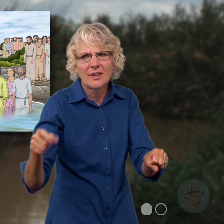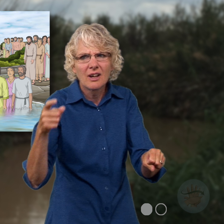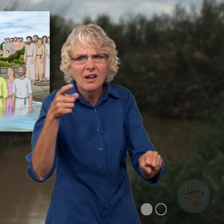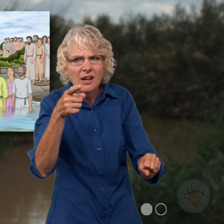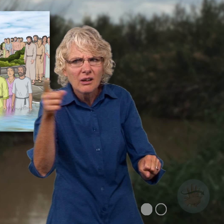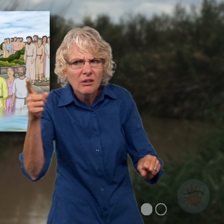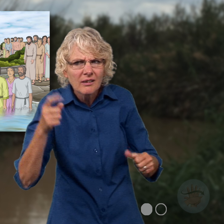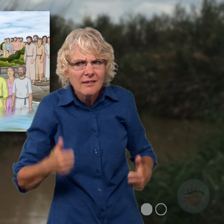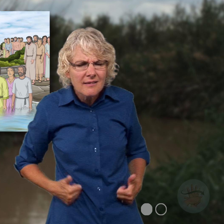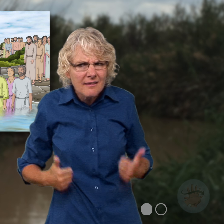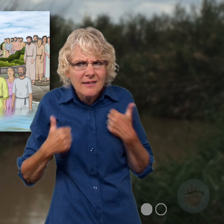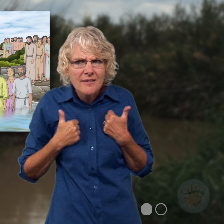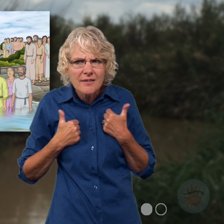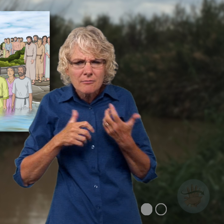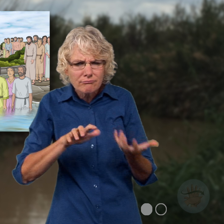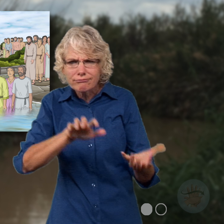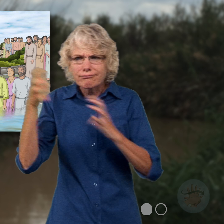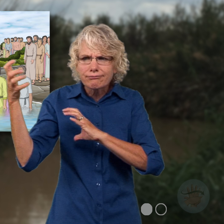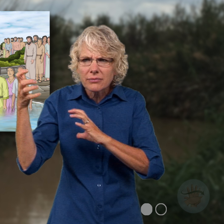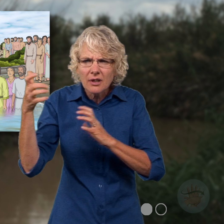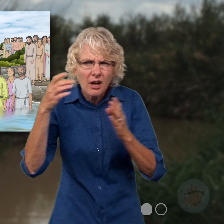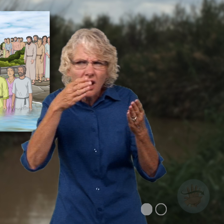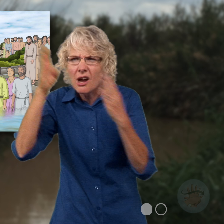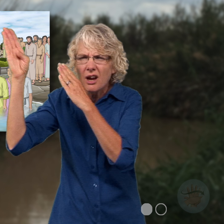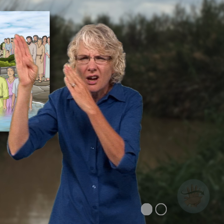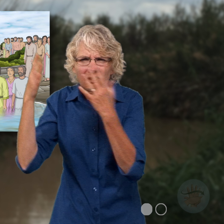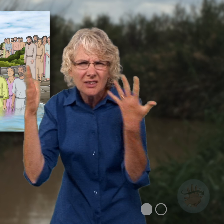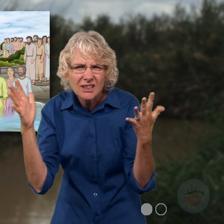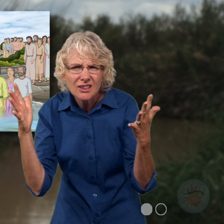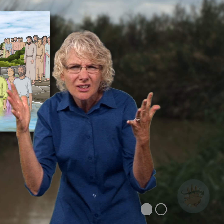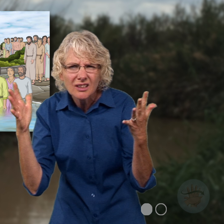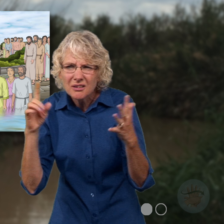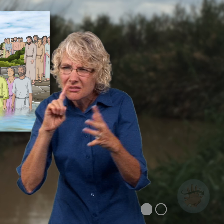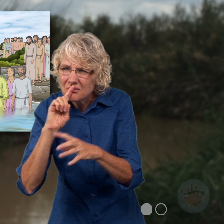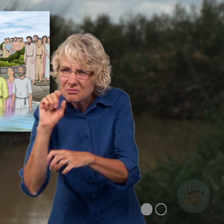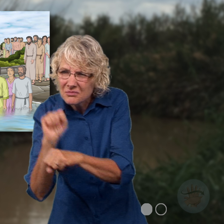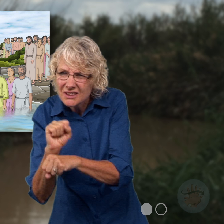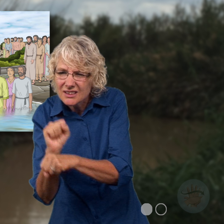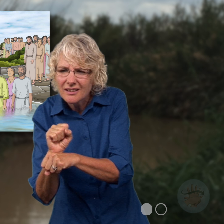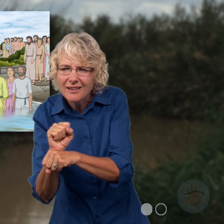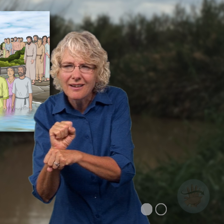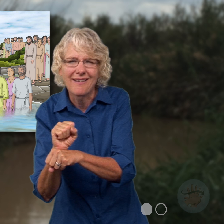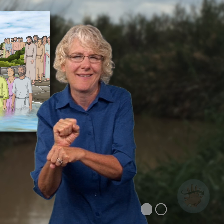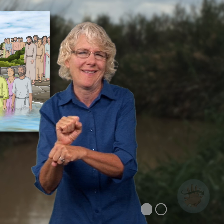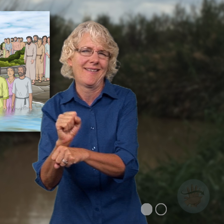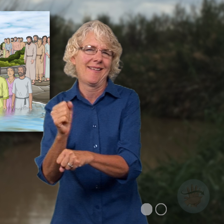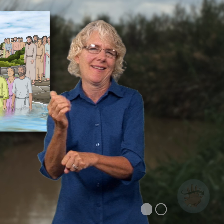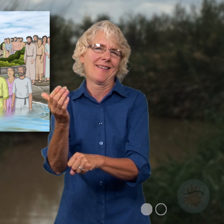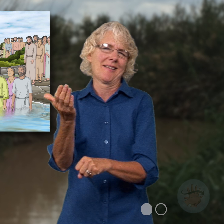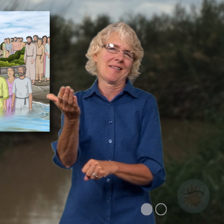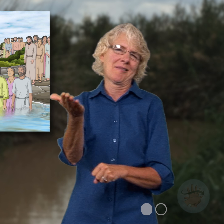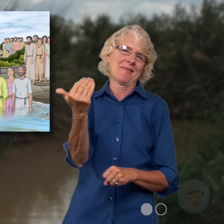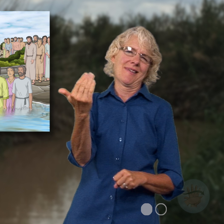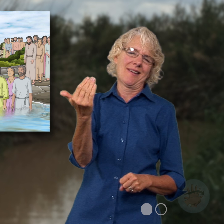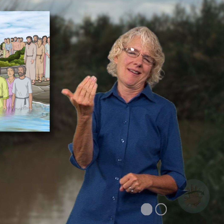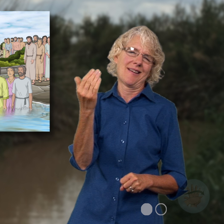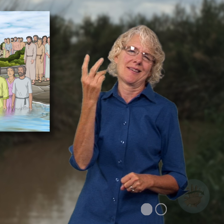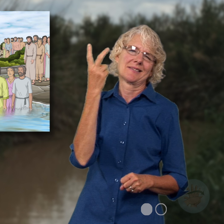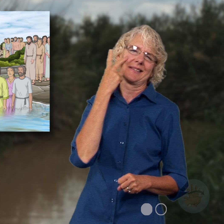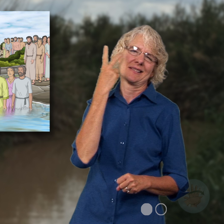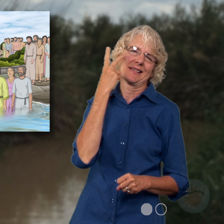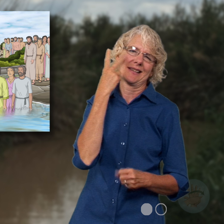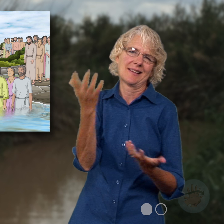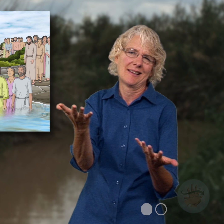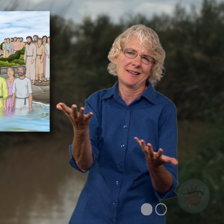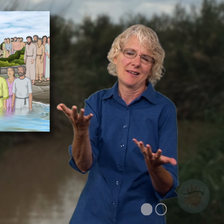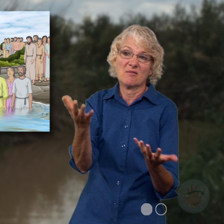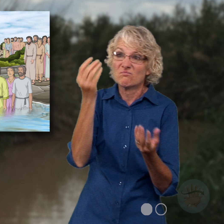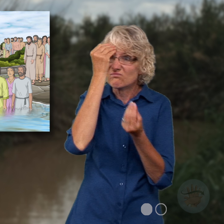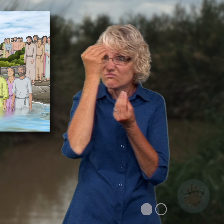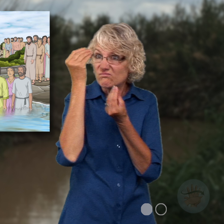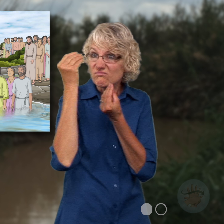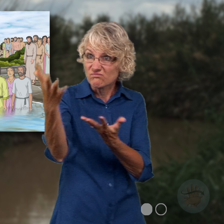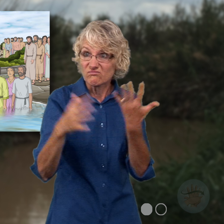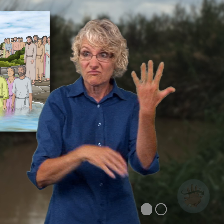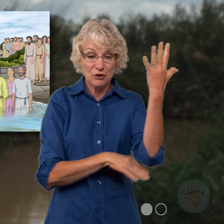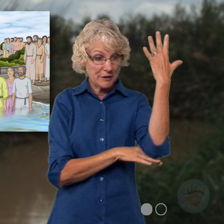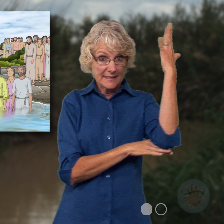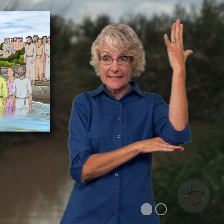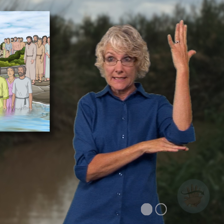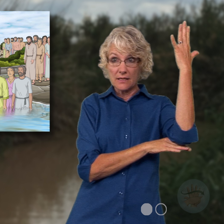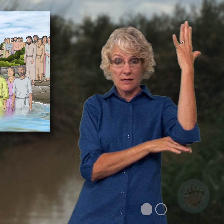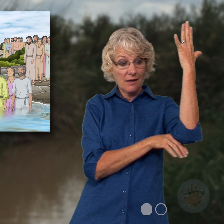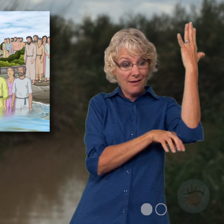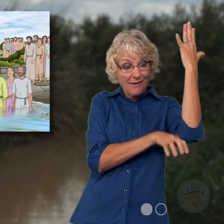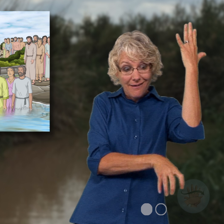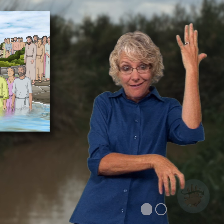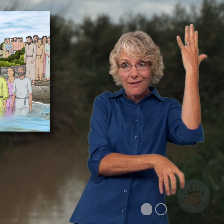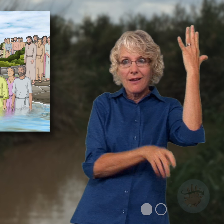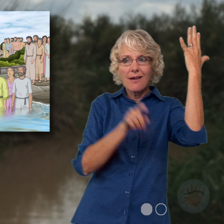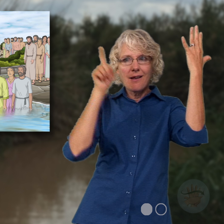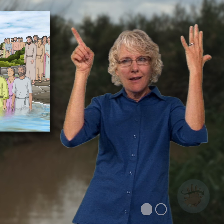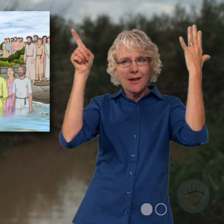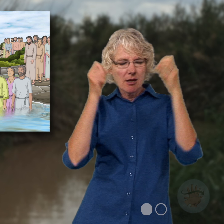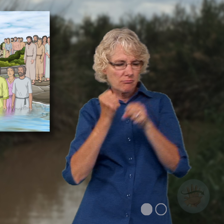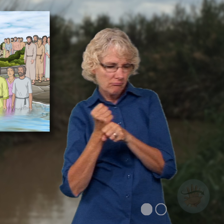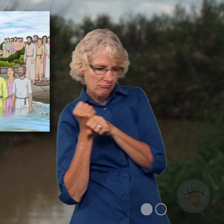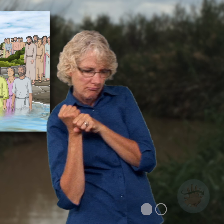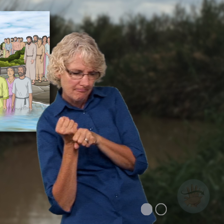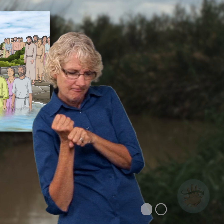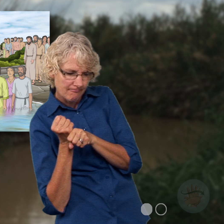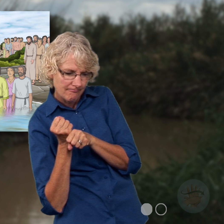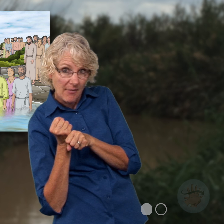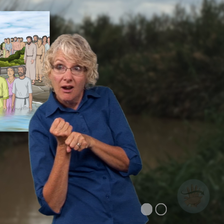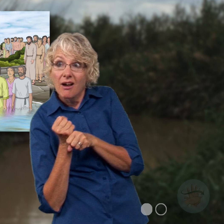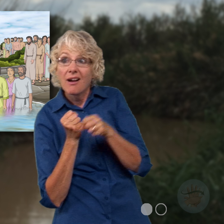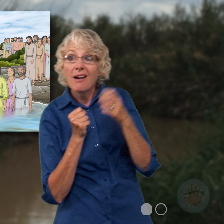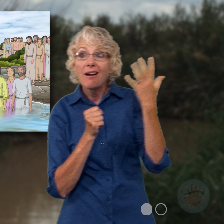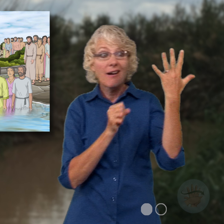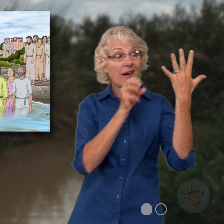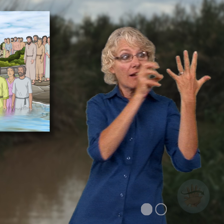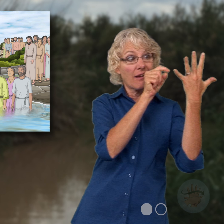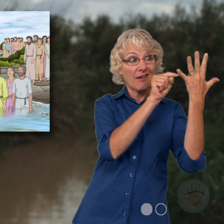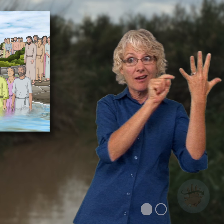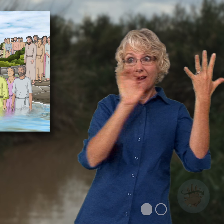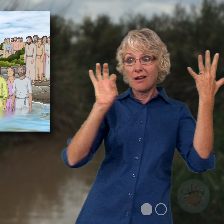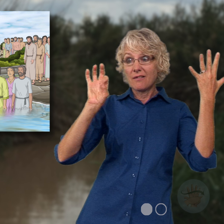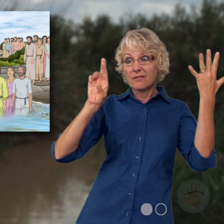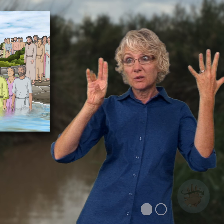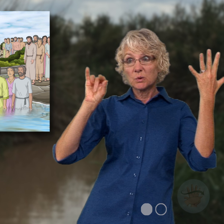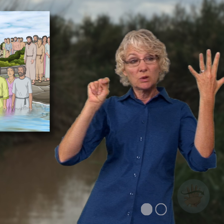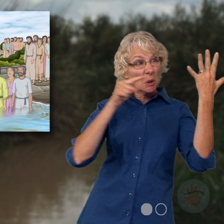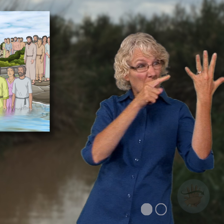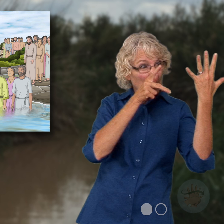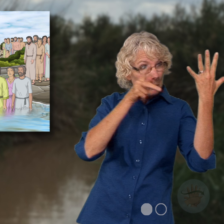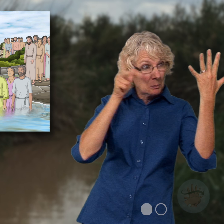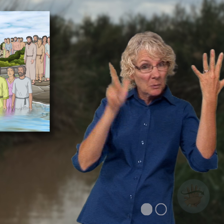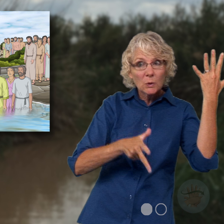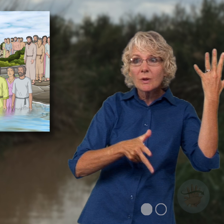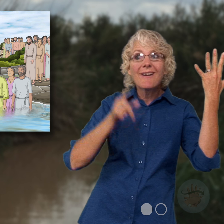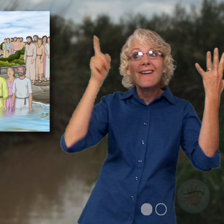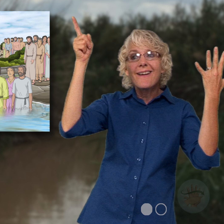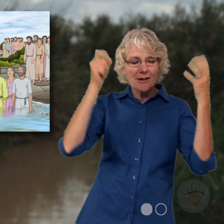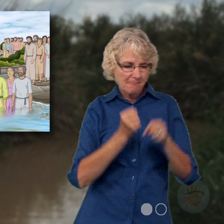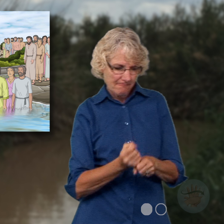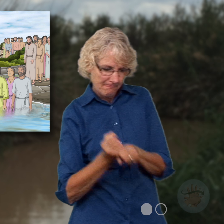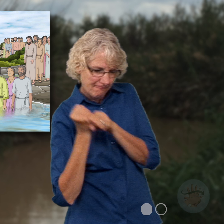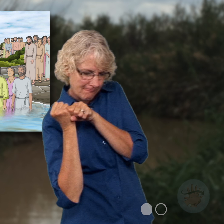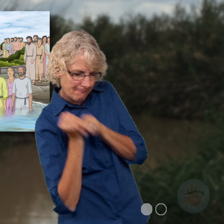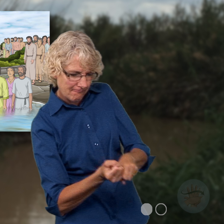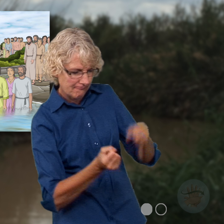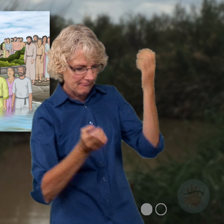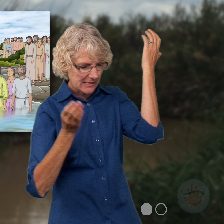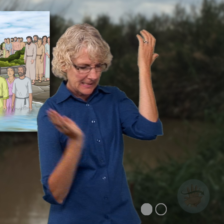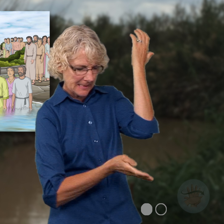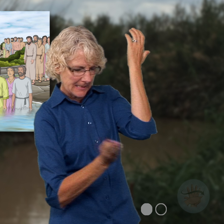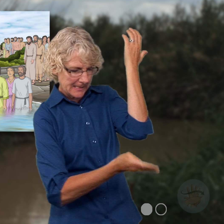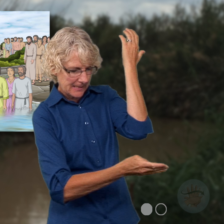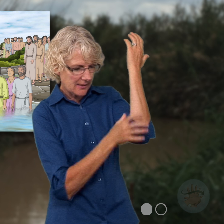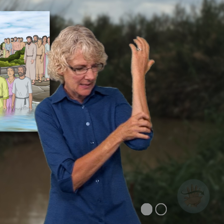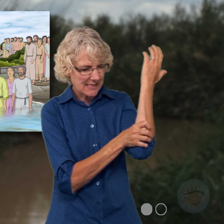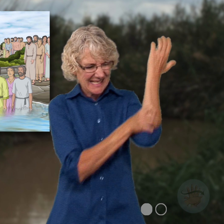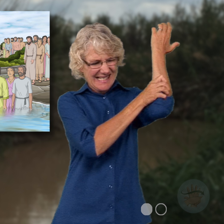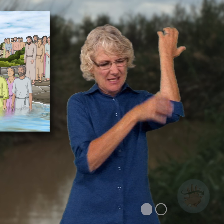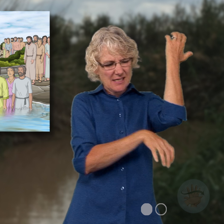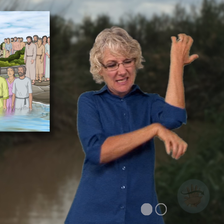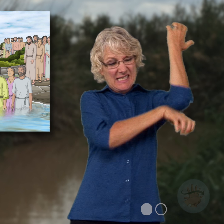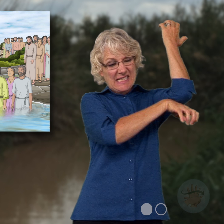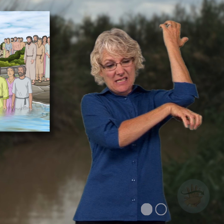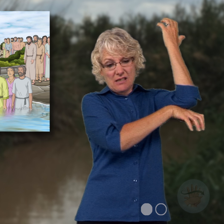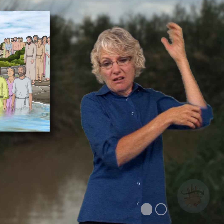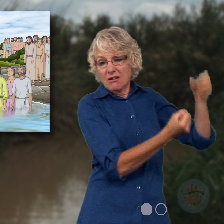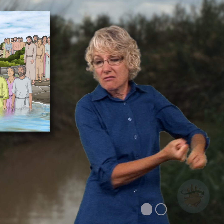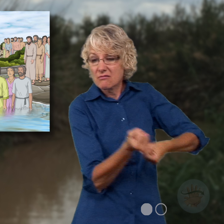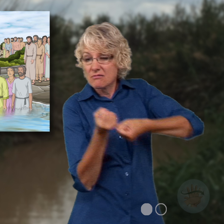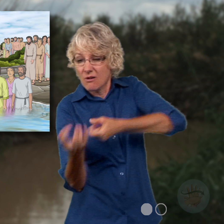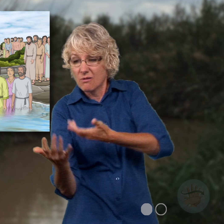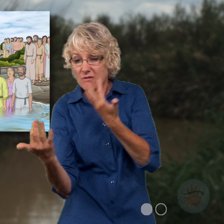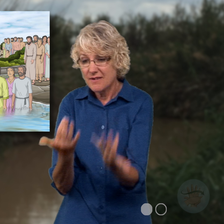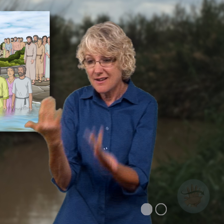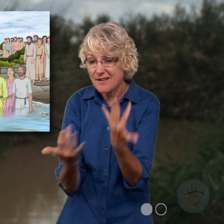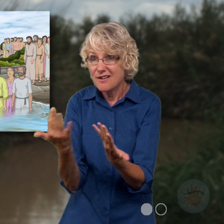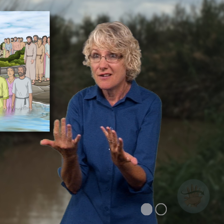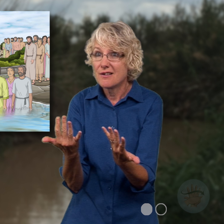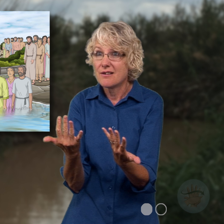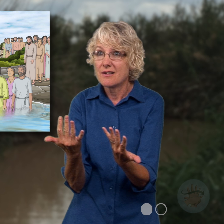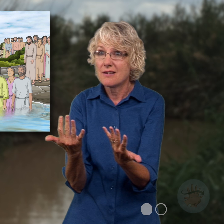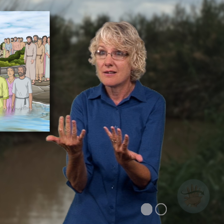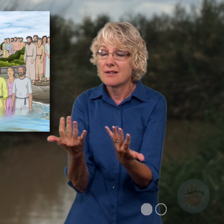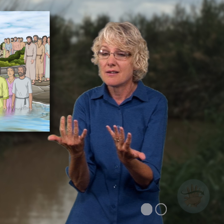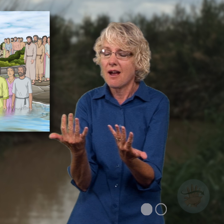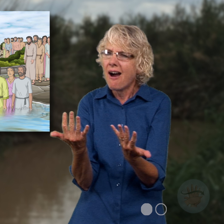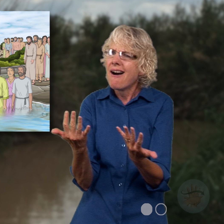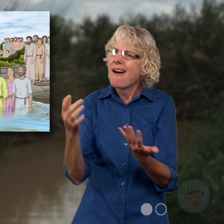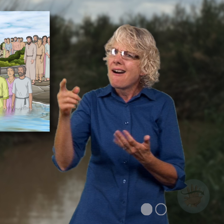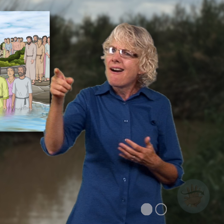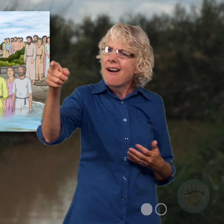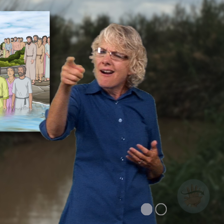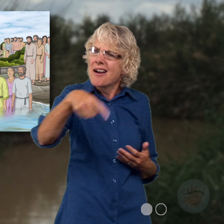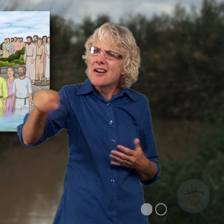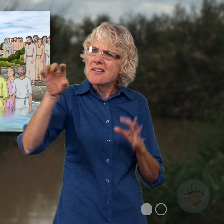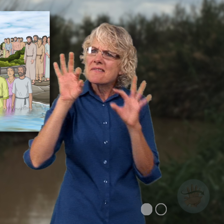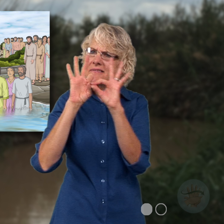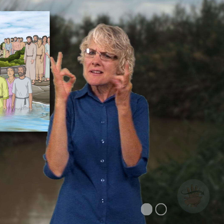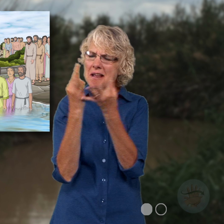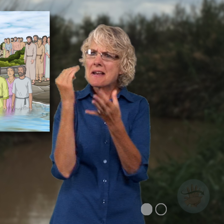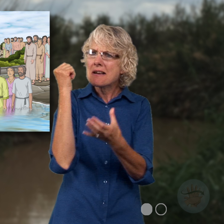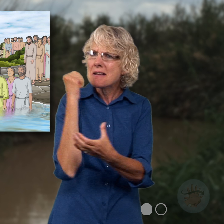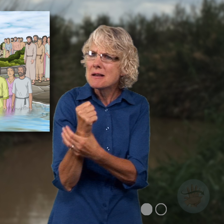Produce fruit, then, in keeping with repentance. And do not presume to say to yourselves, ‘We have Abraham as our father.’